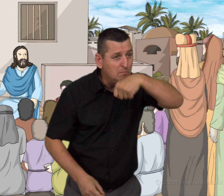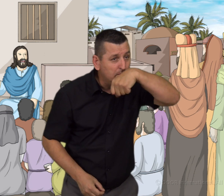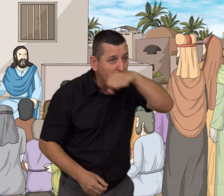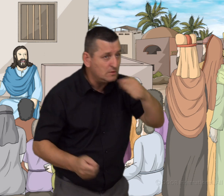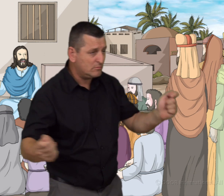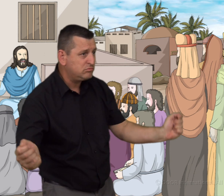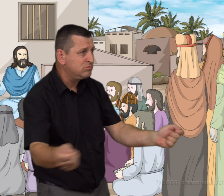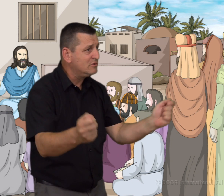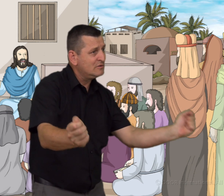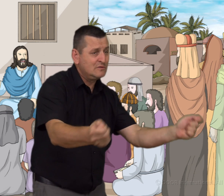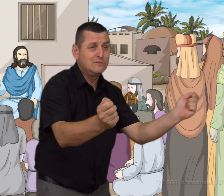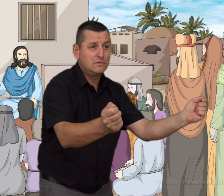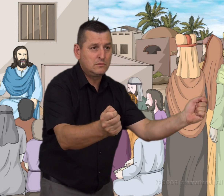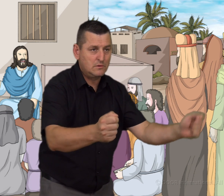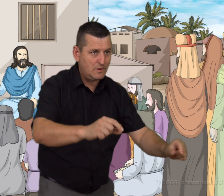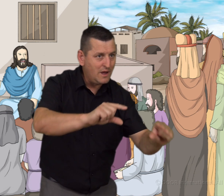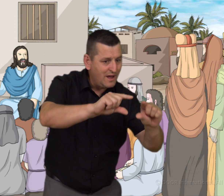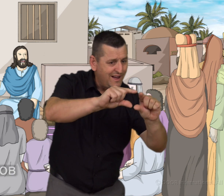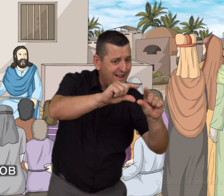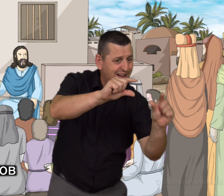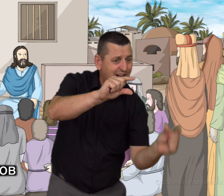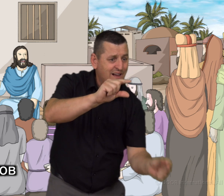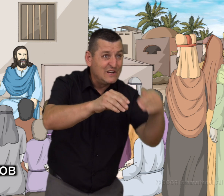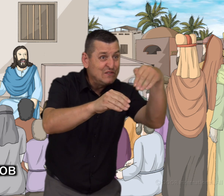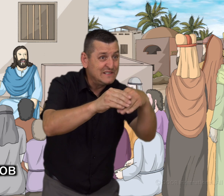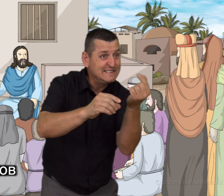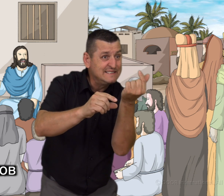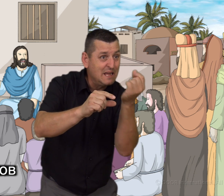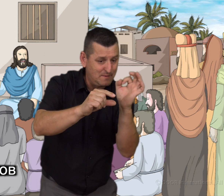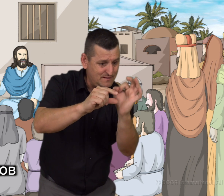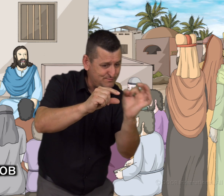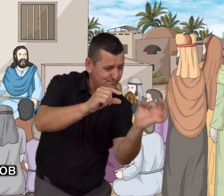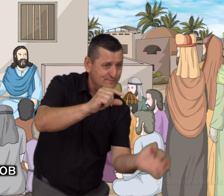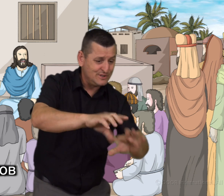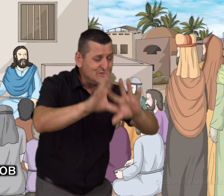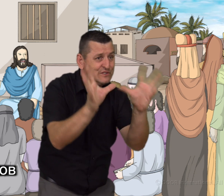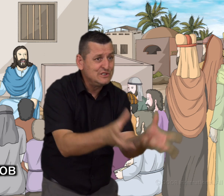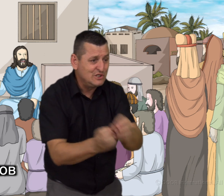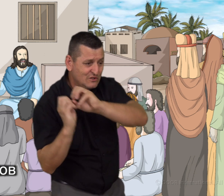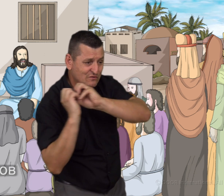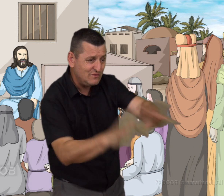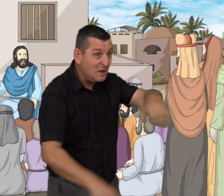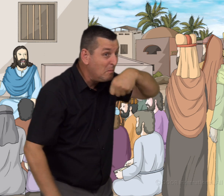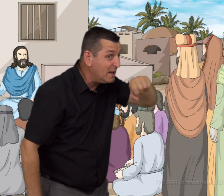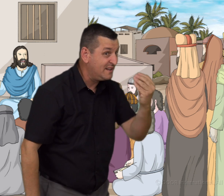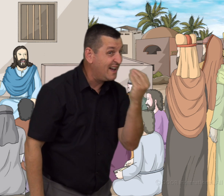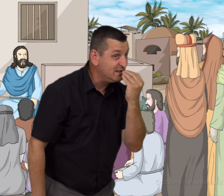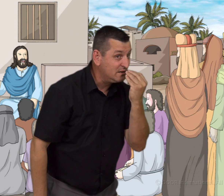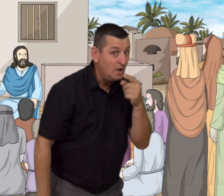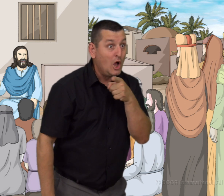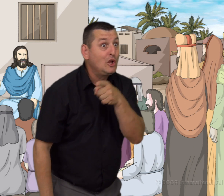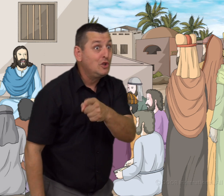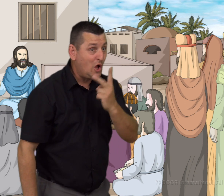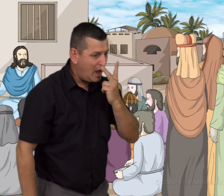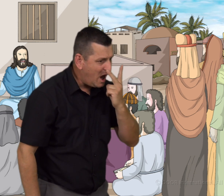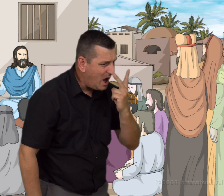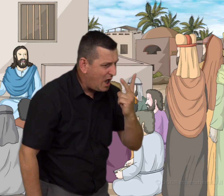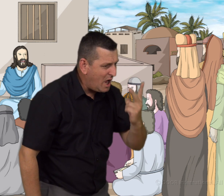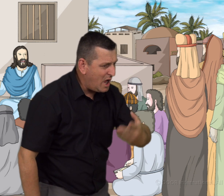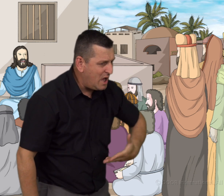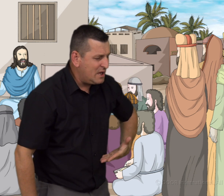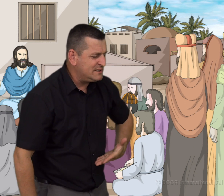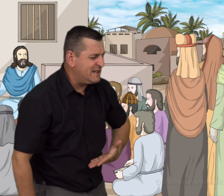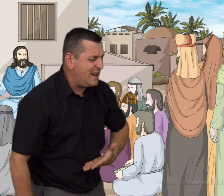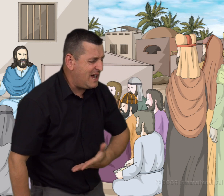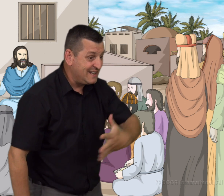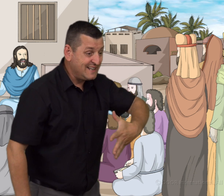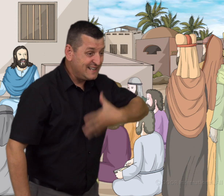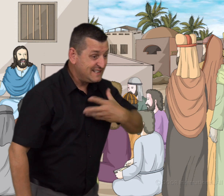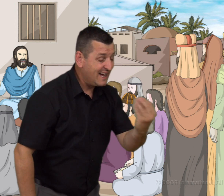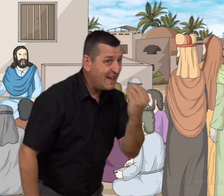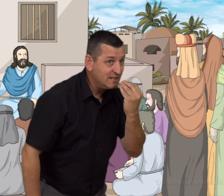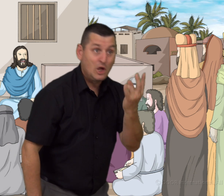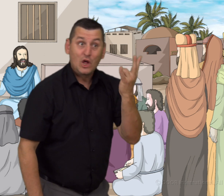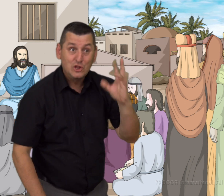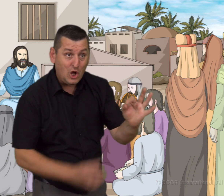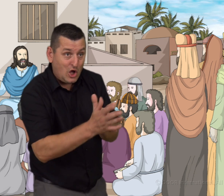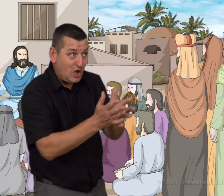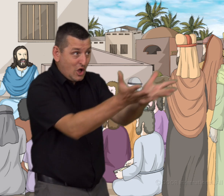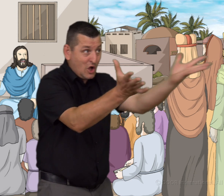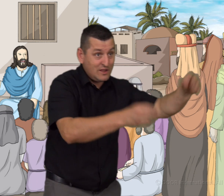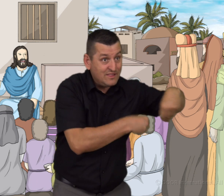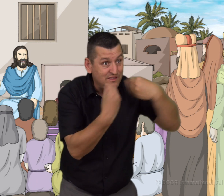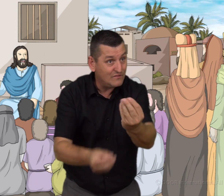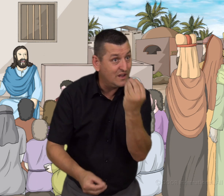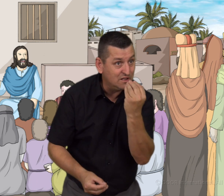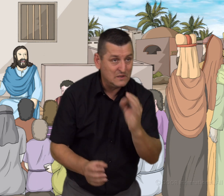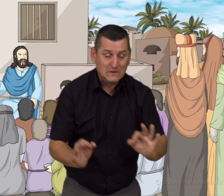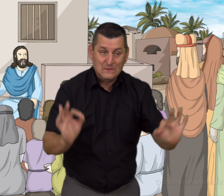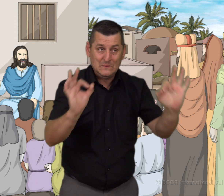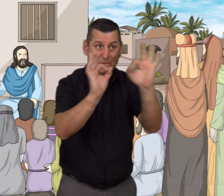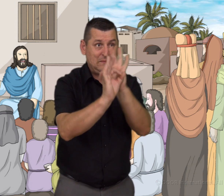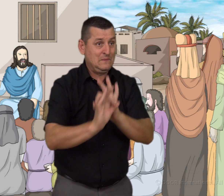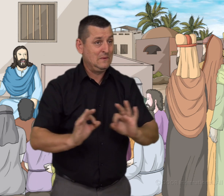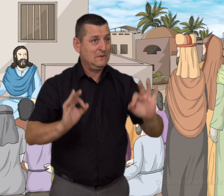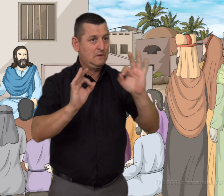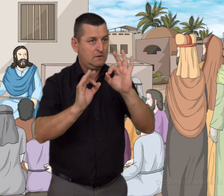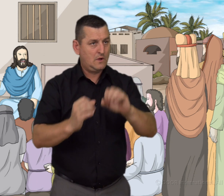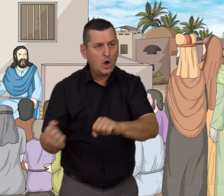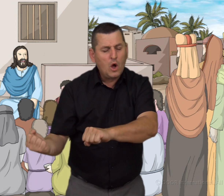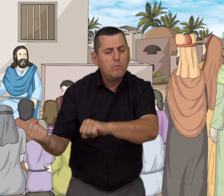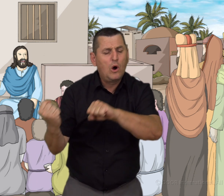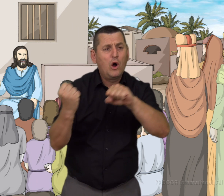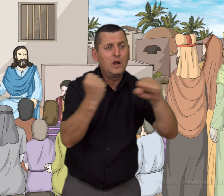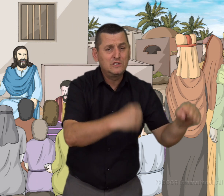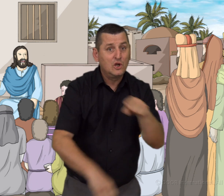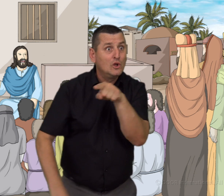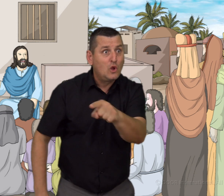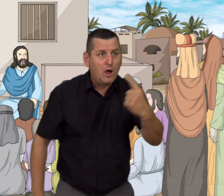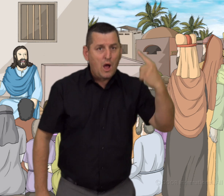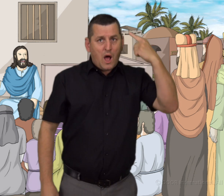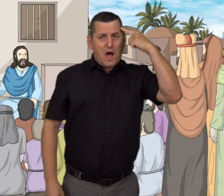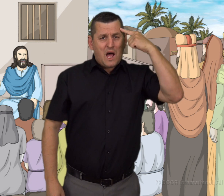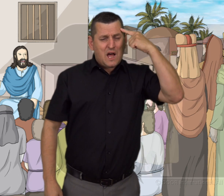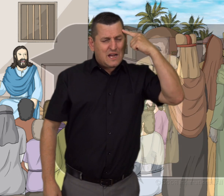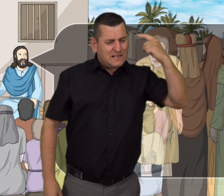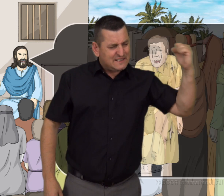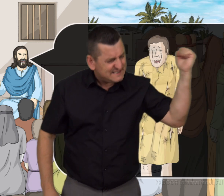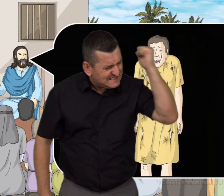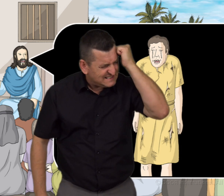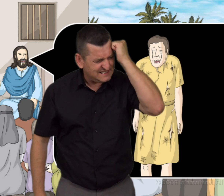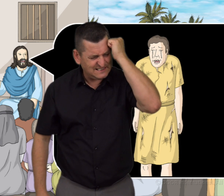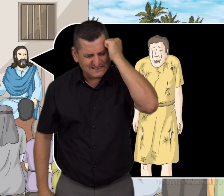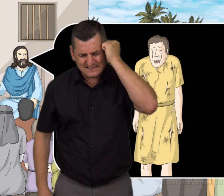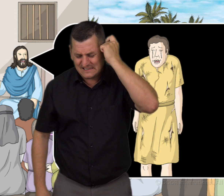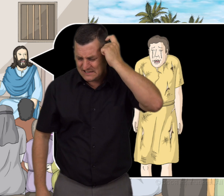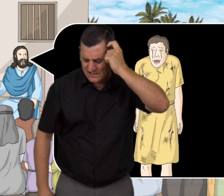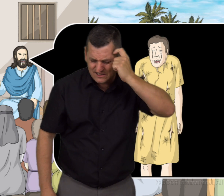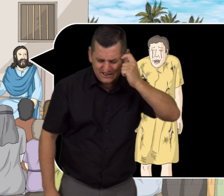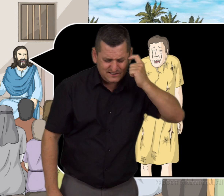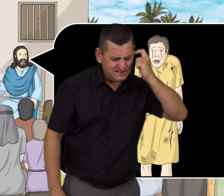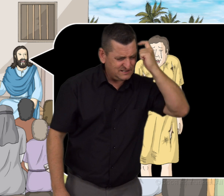He longed to fill his belly with the pods the pigs were eating, but no one would give him a thing.